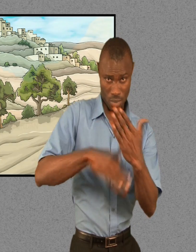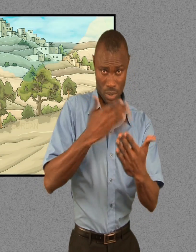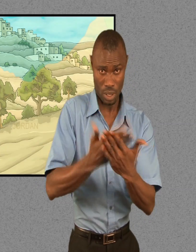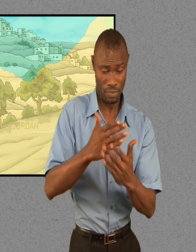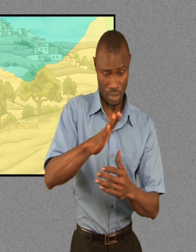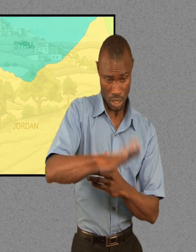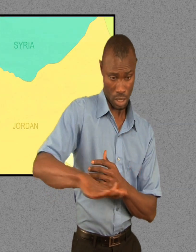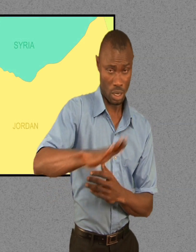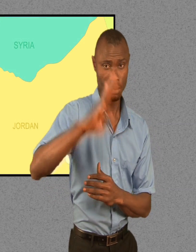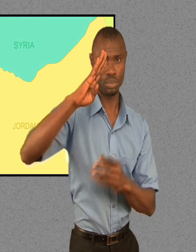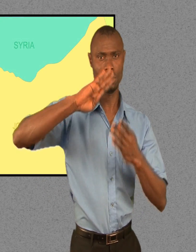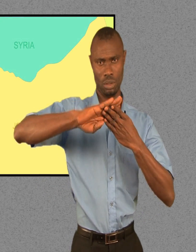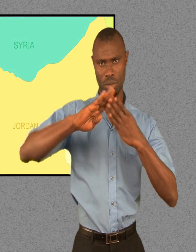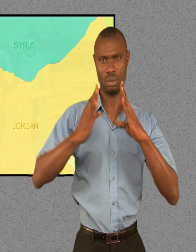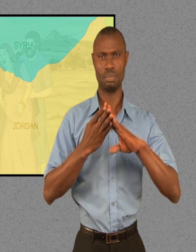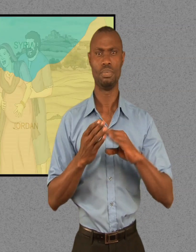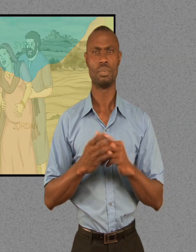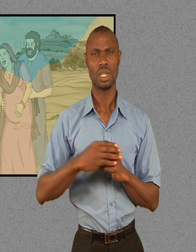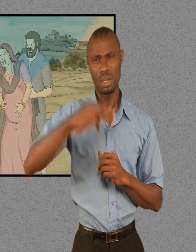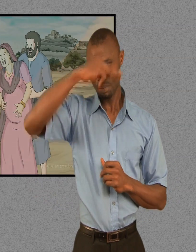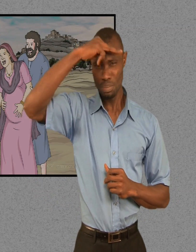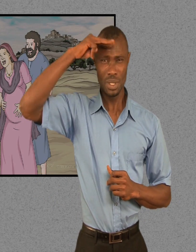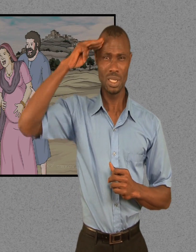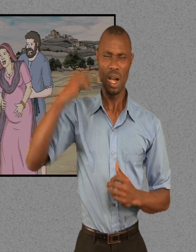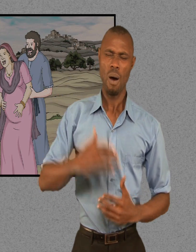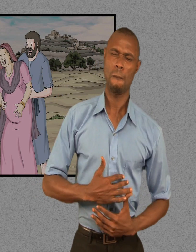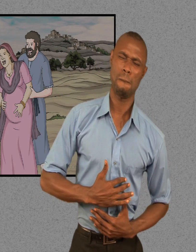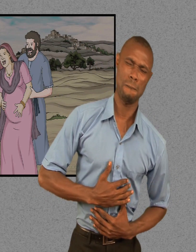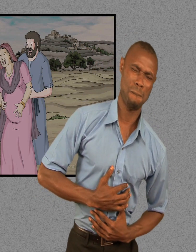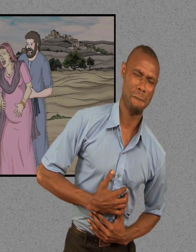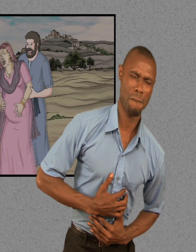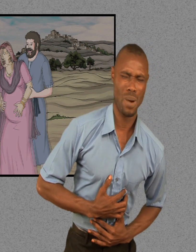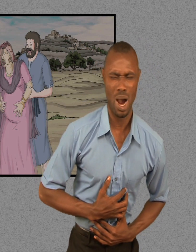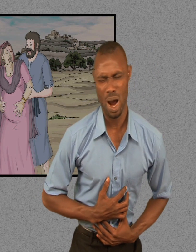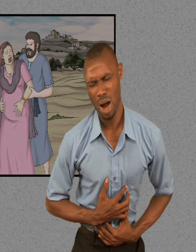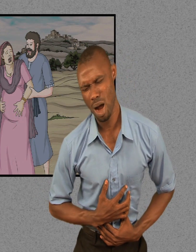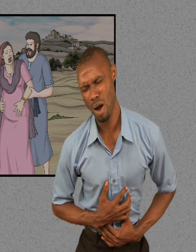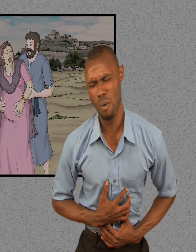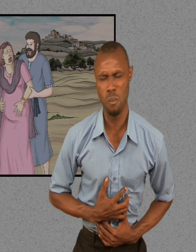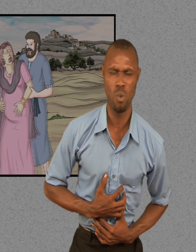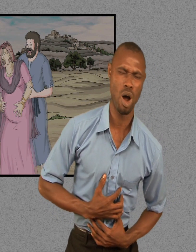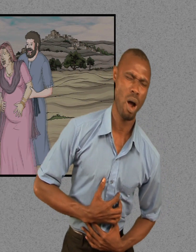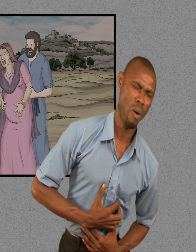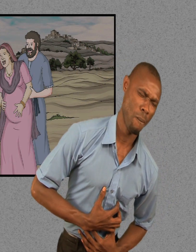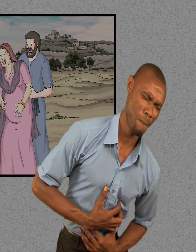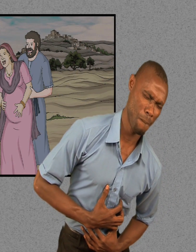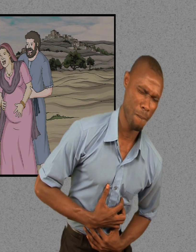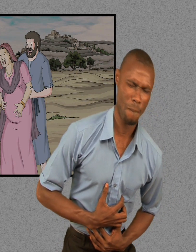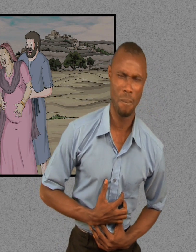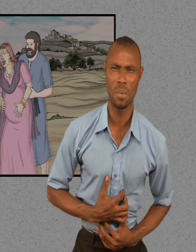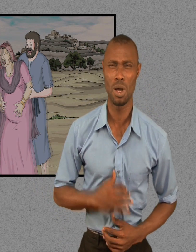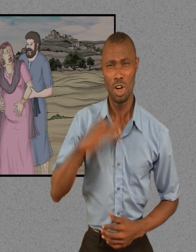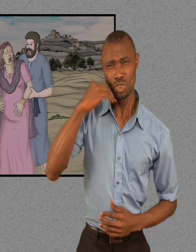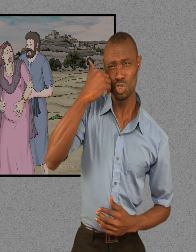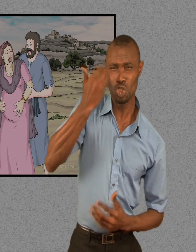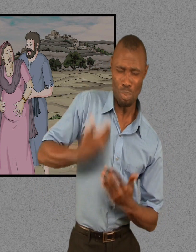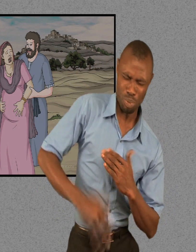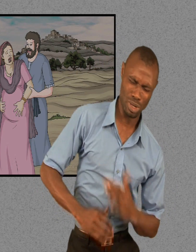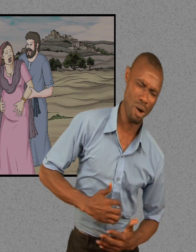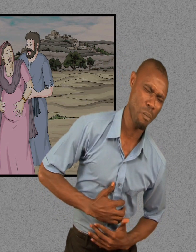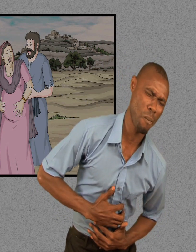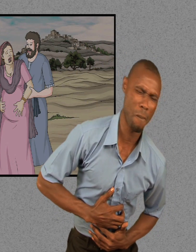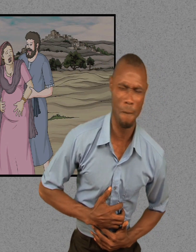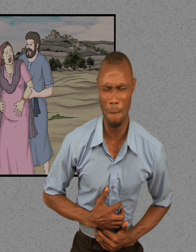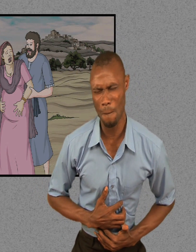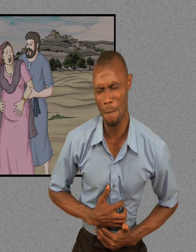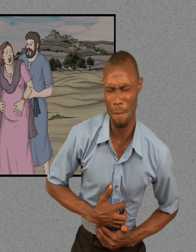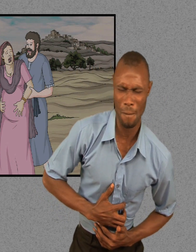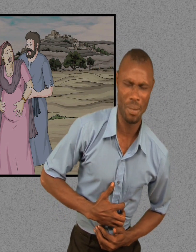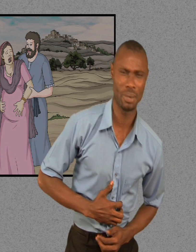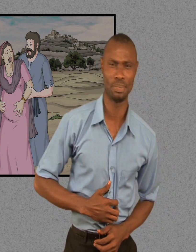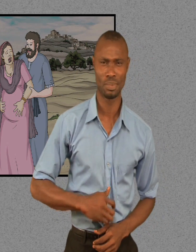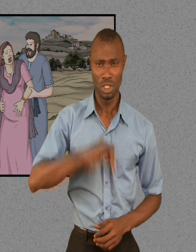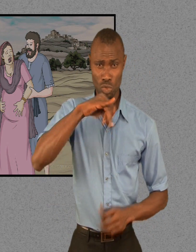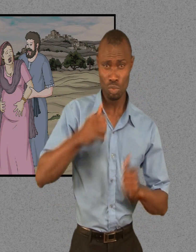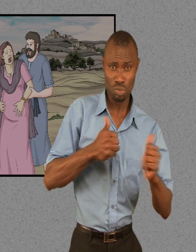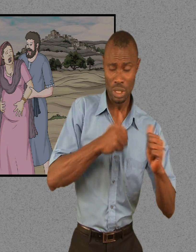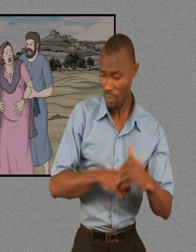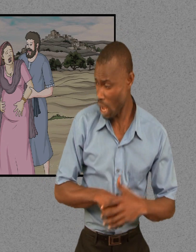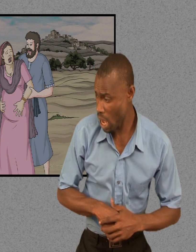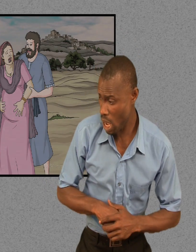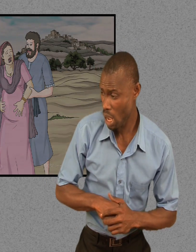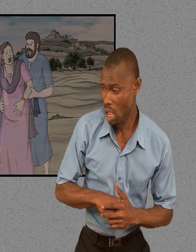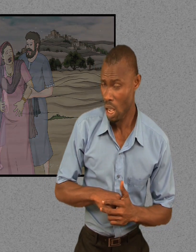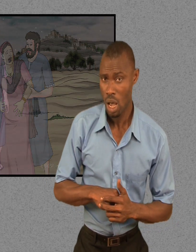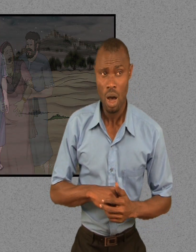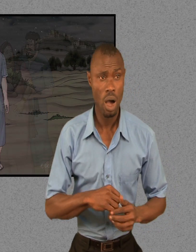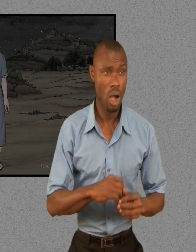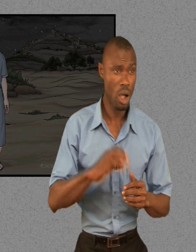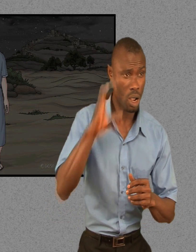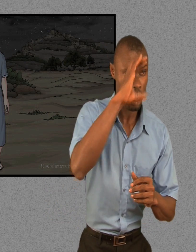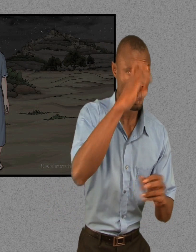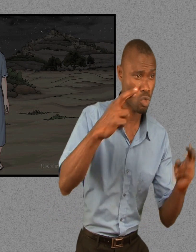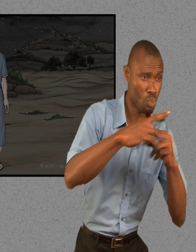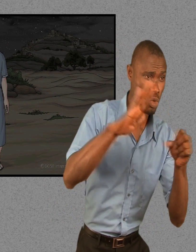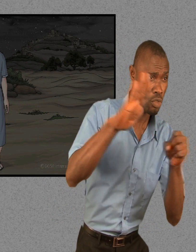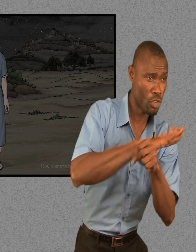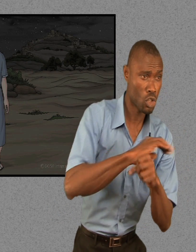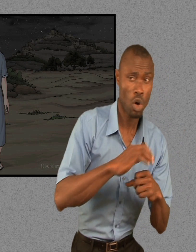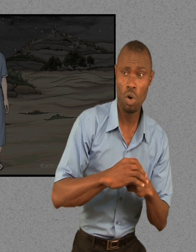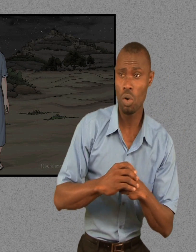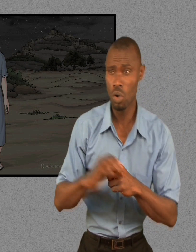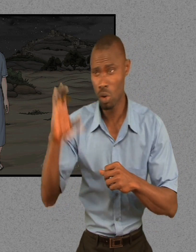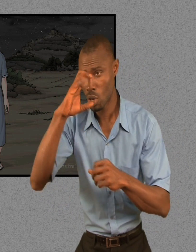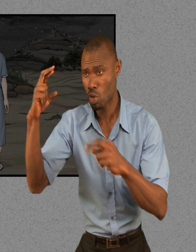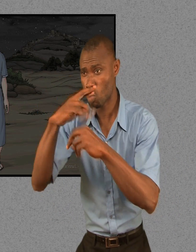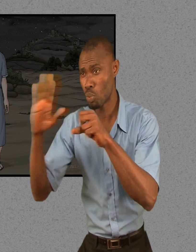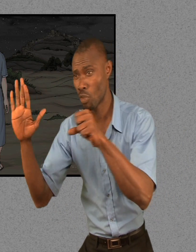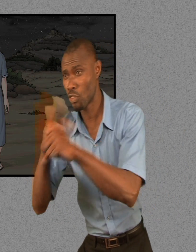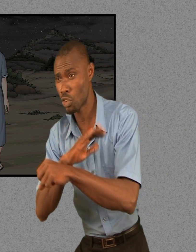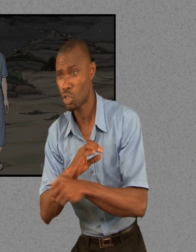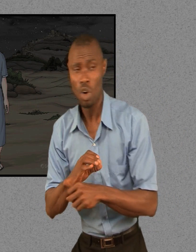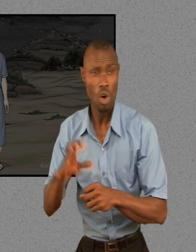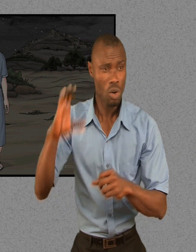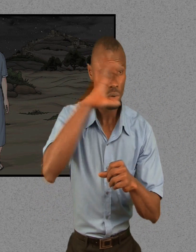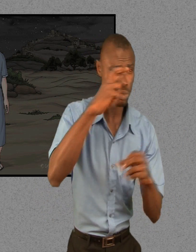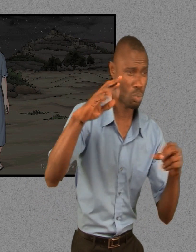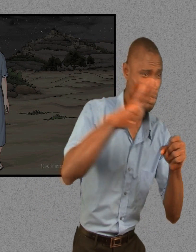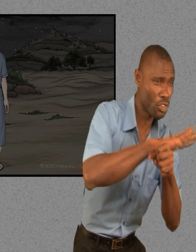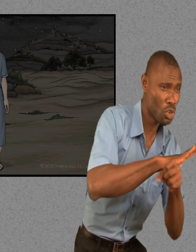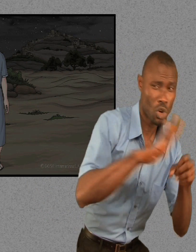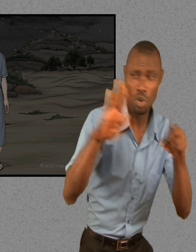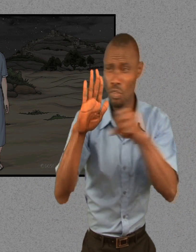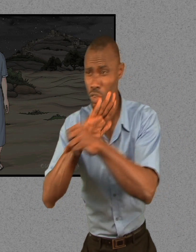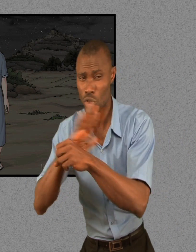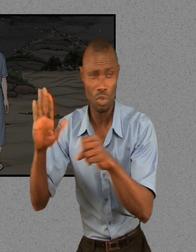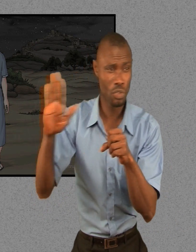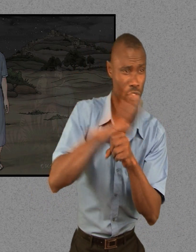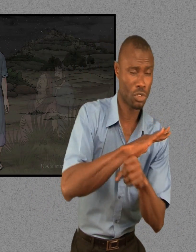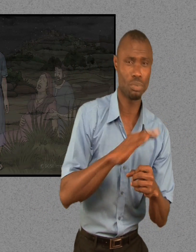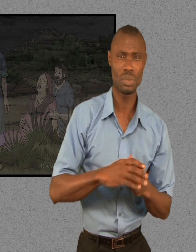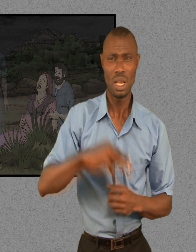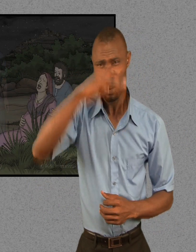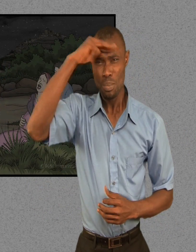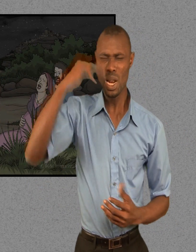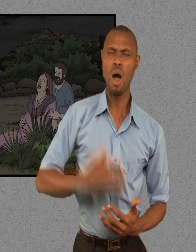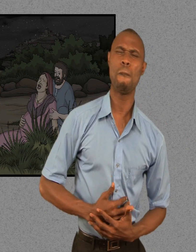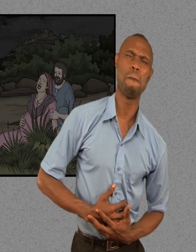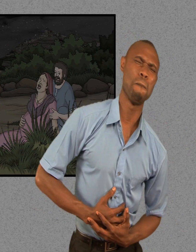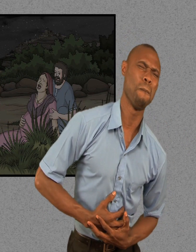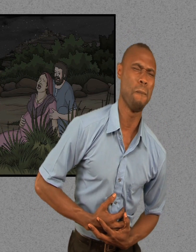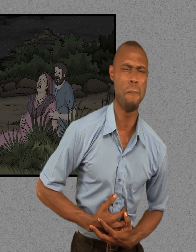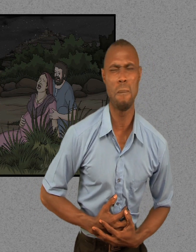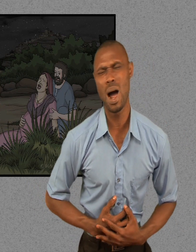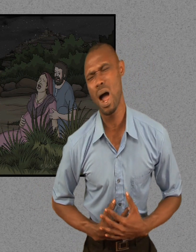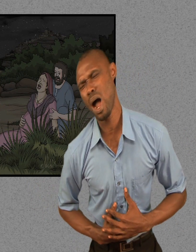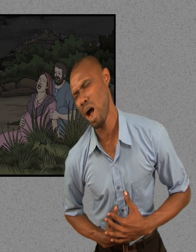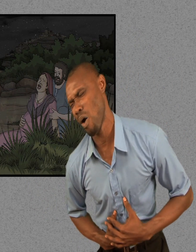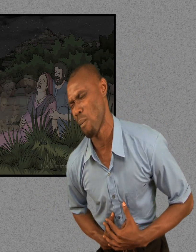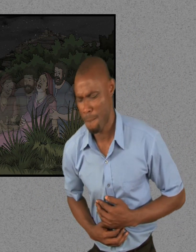While they were there, the time came for her Child to be born.